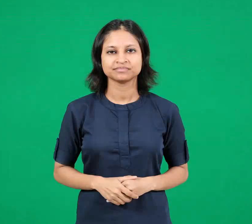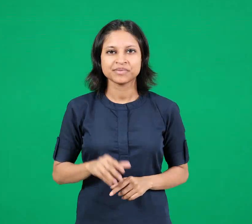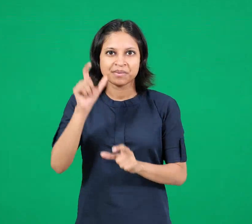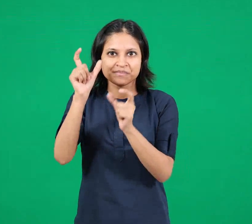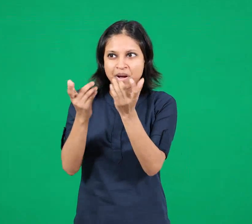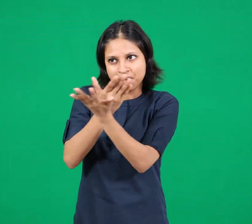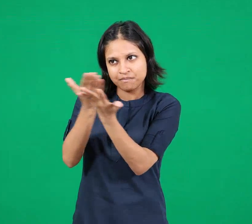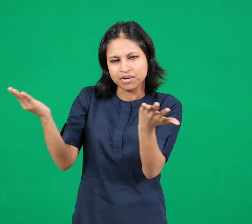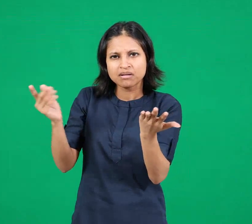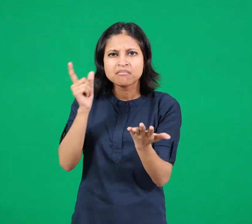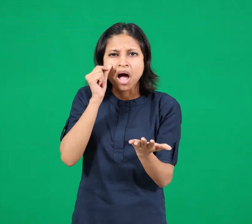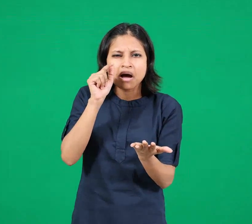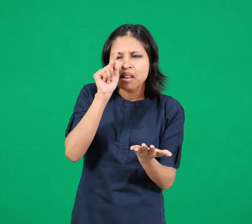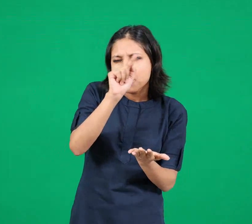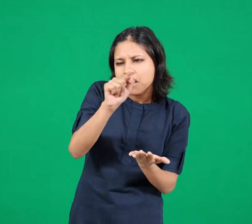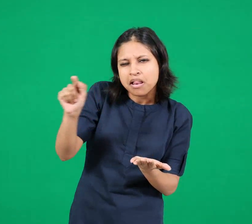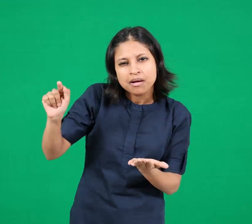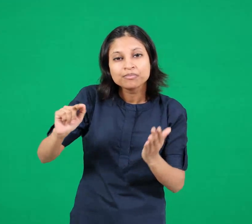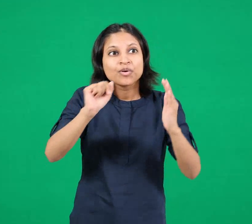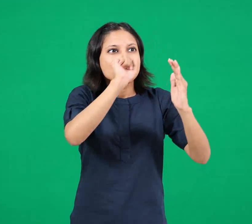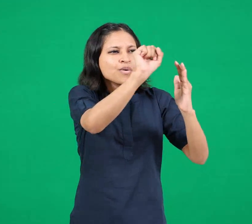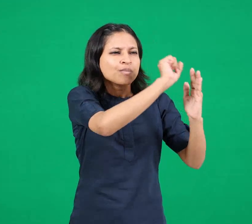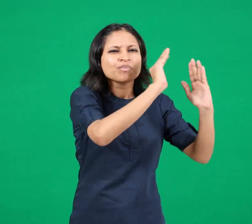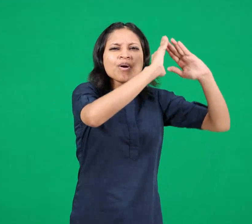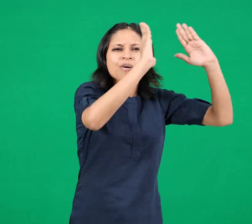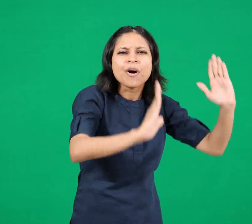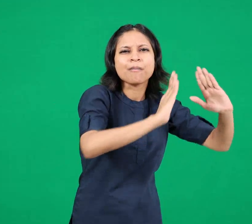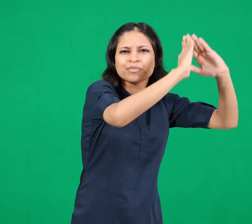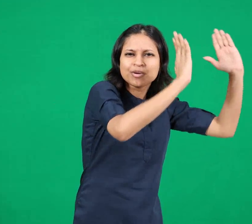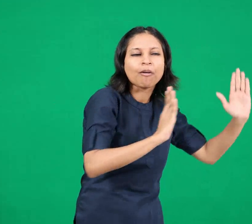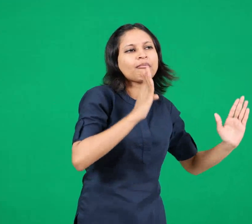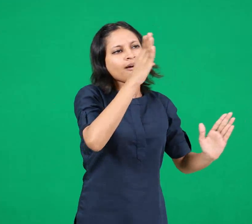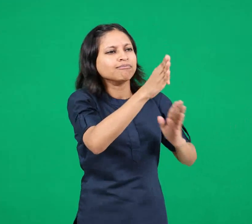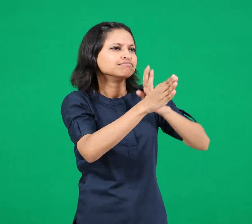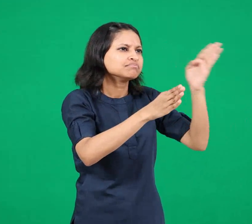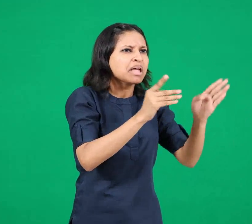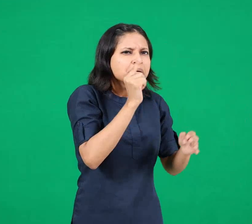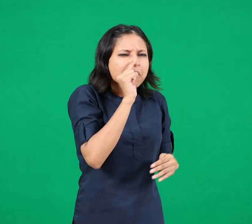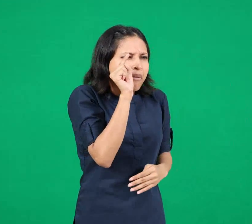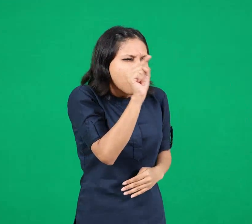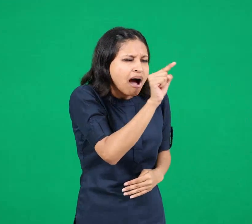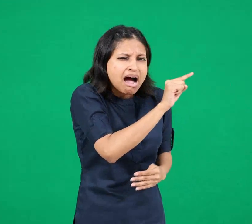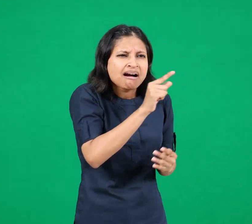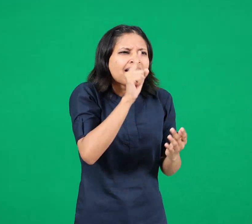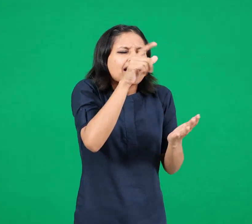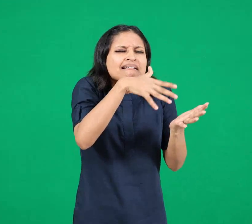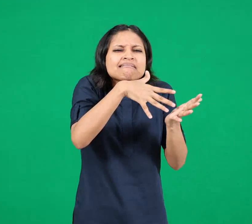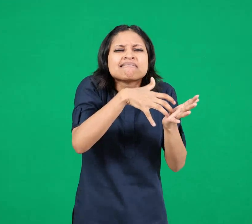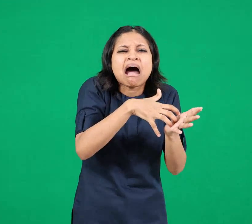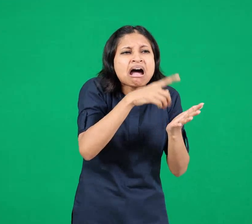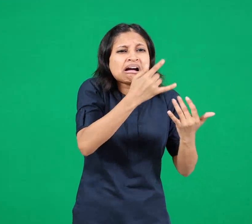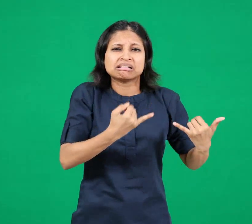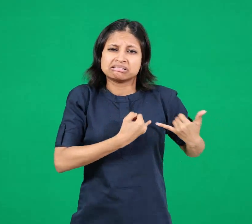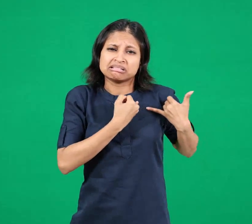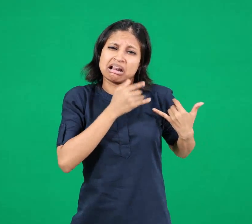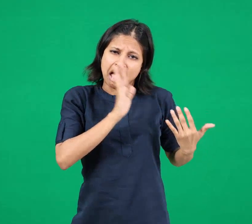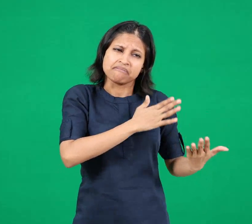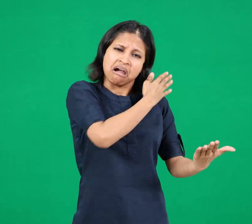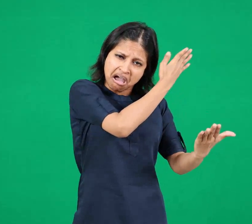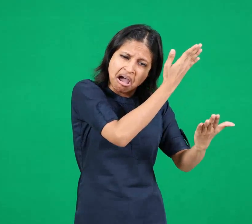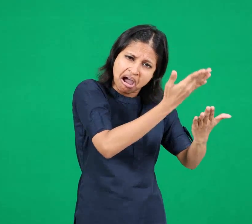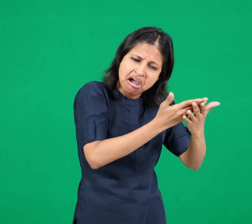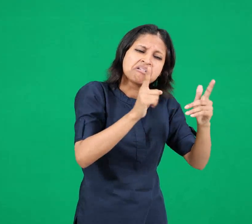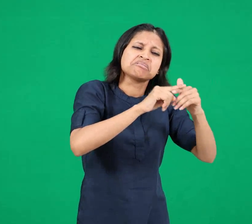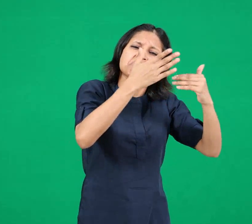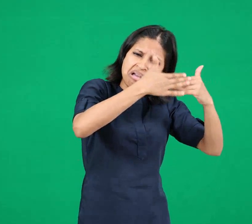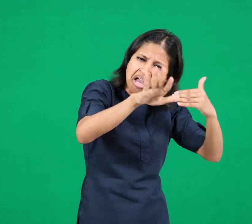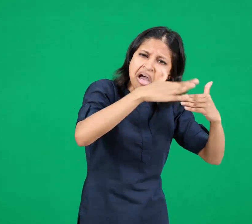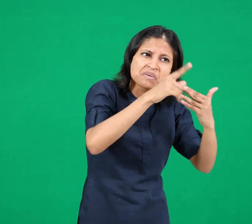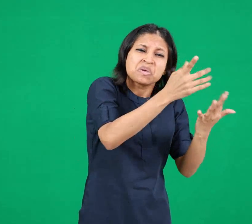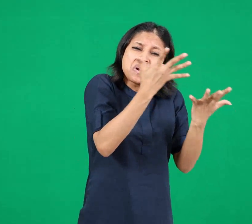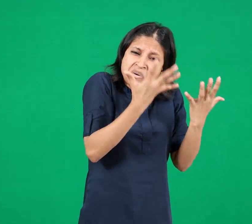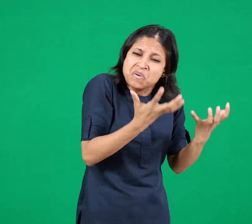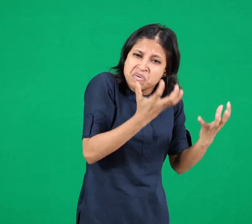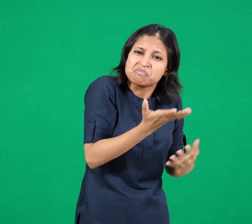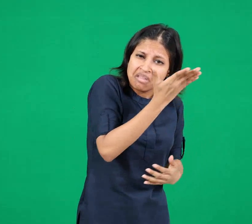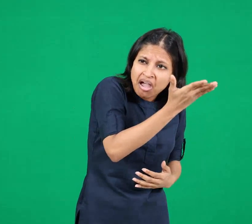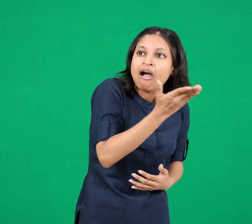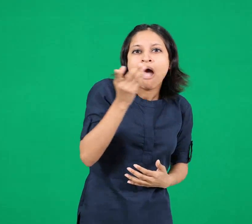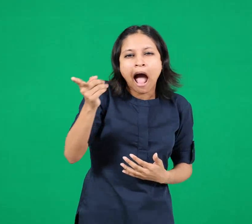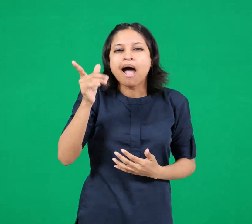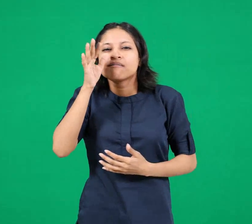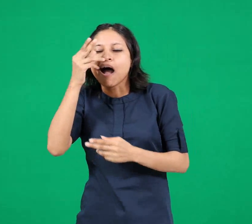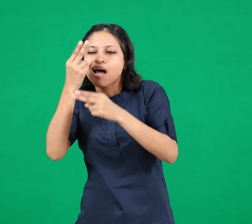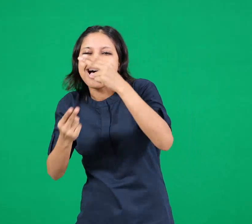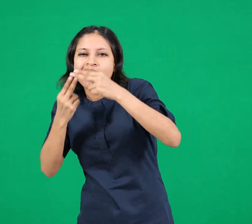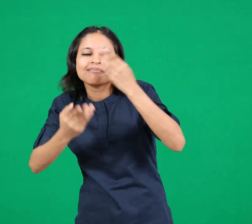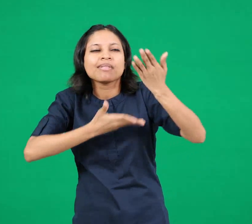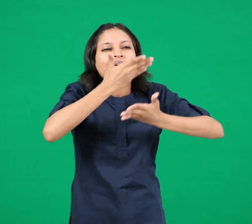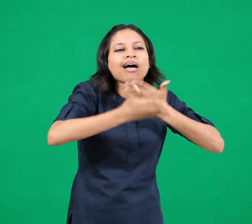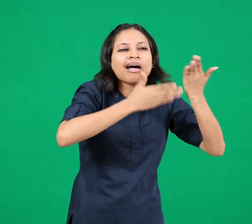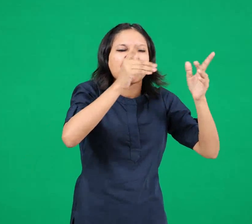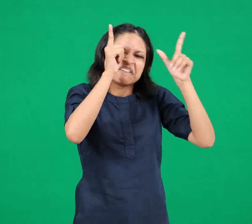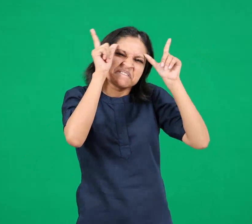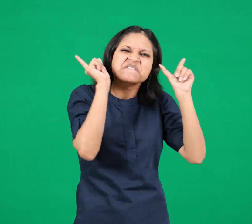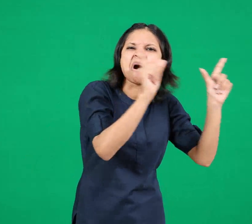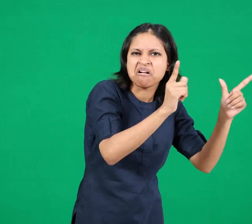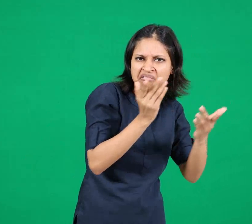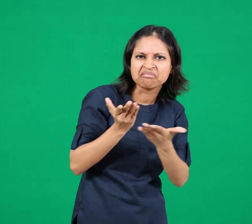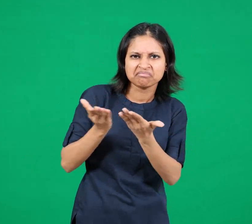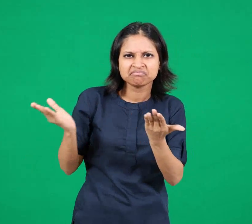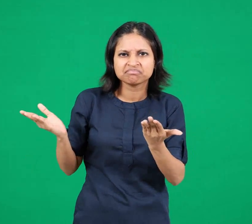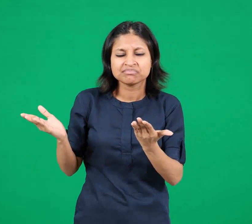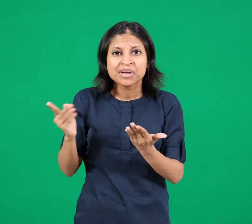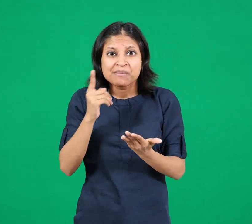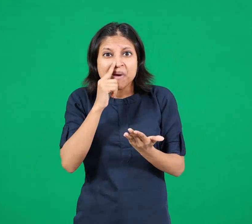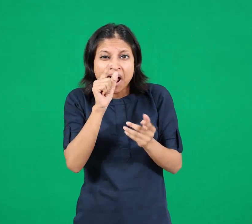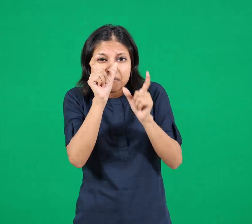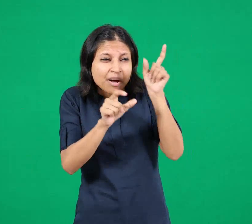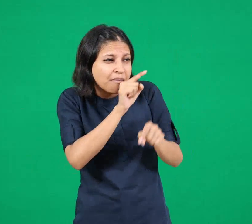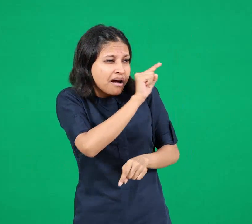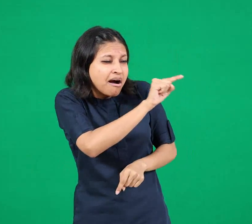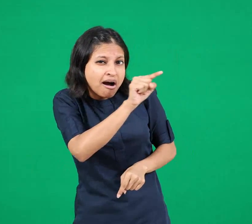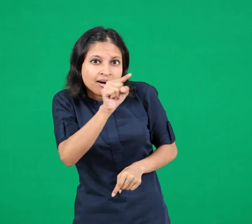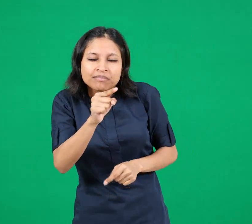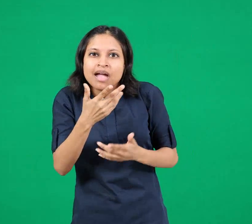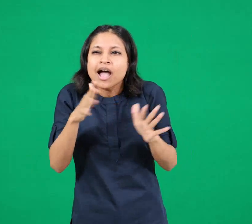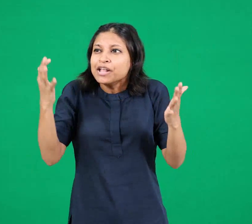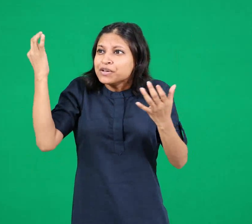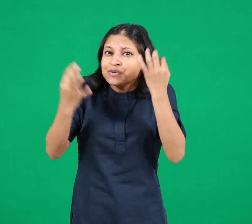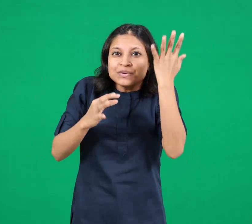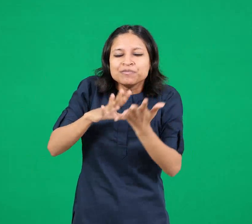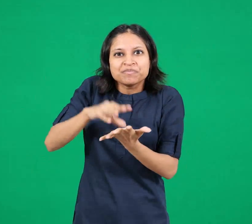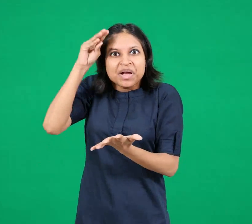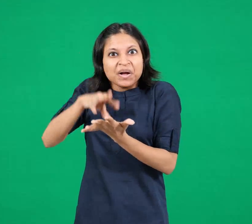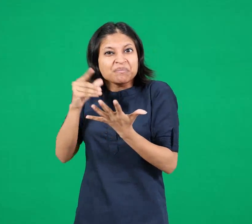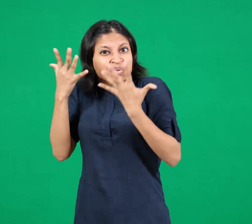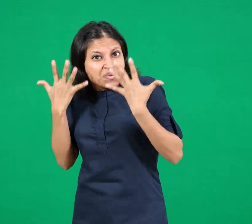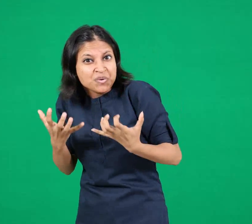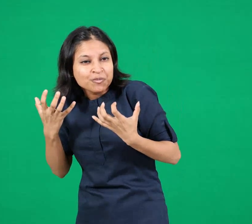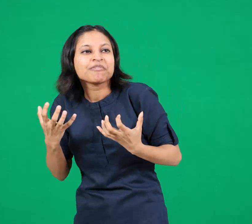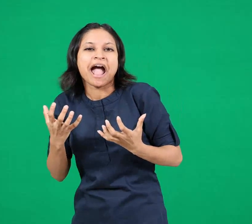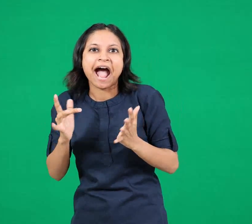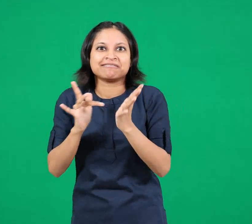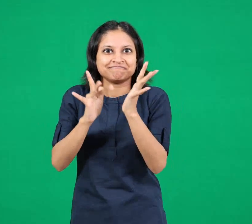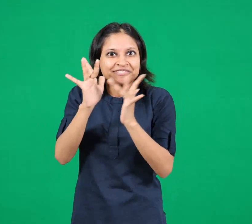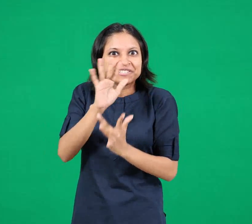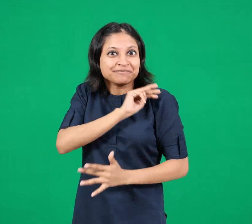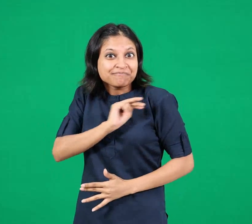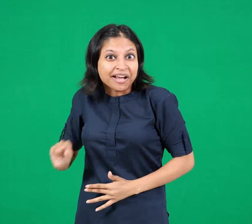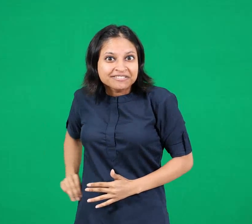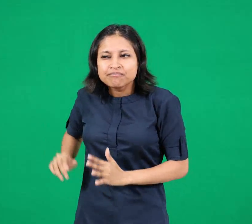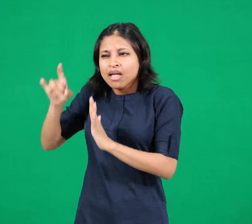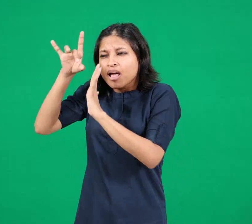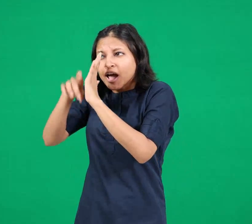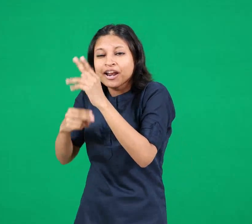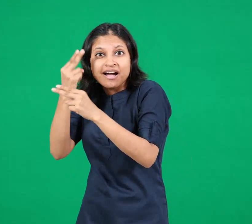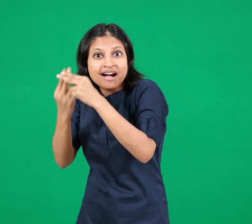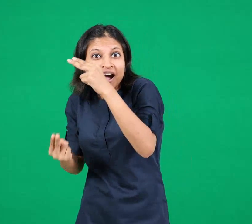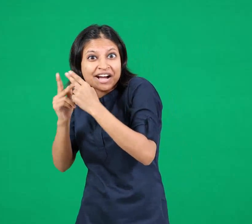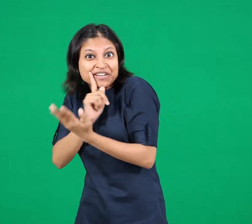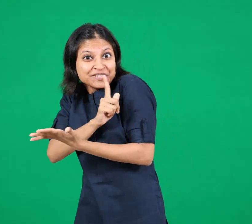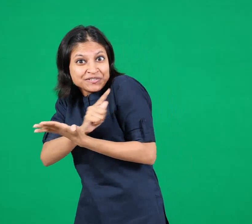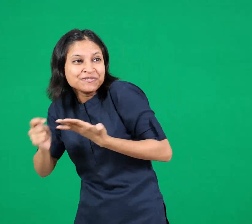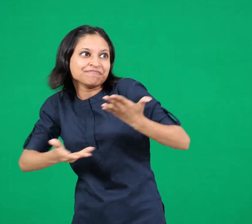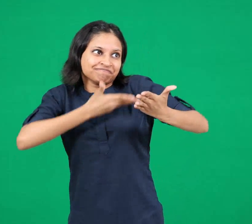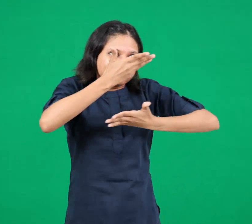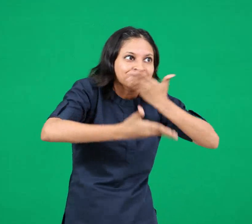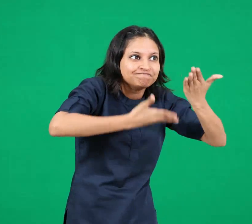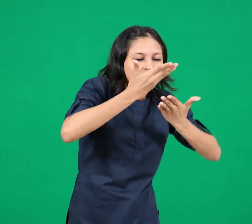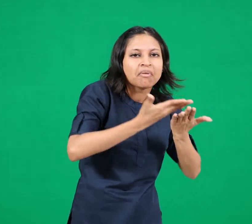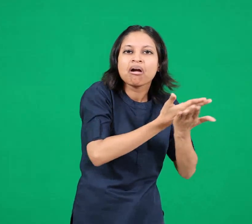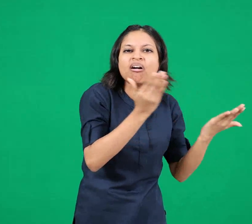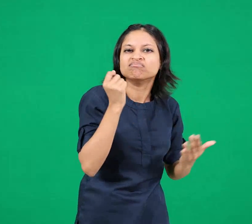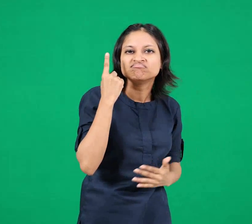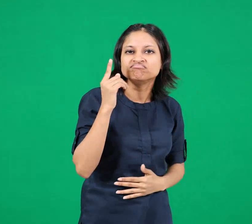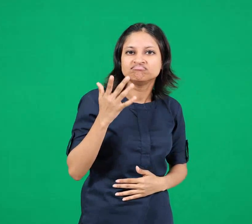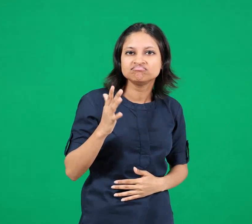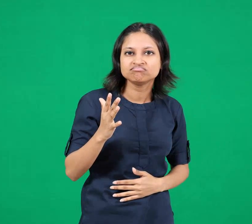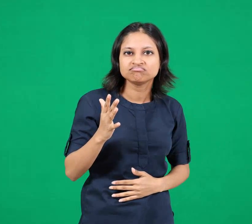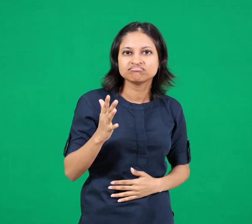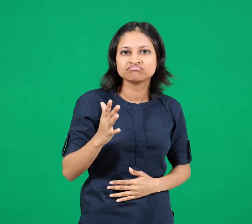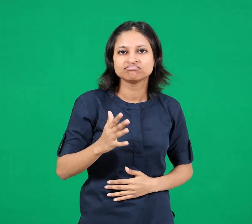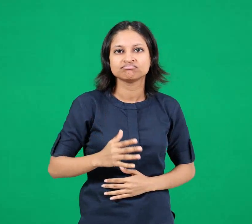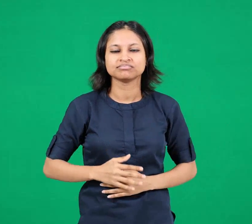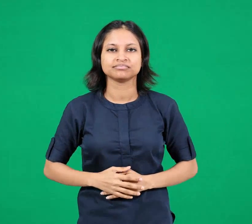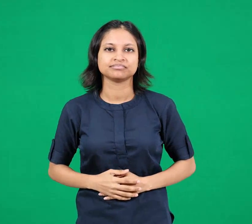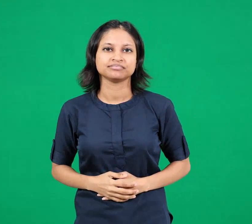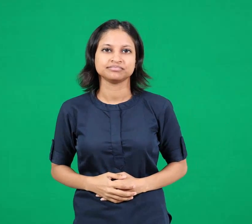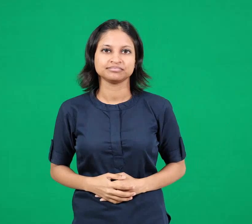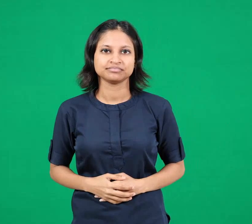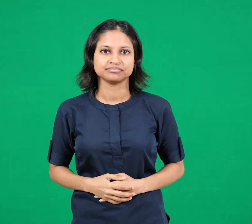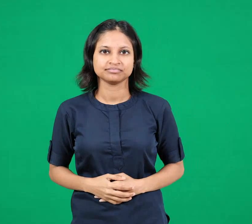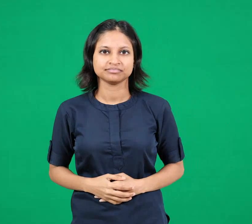They are the kind who worm their way into households and captivate vulnerable women who are weighed down with sins and led astray by various passions, who are always learning but never able to come to a knowledge of the truth.